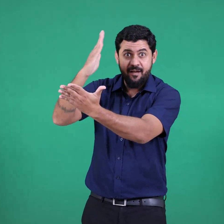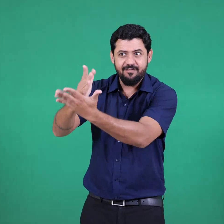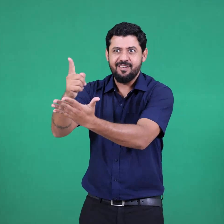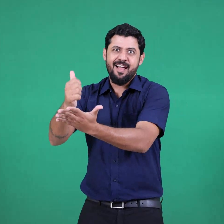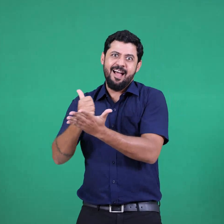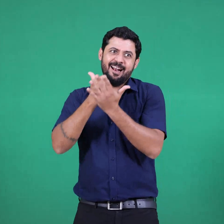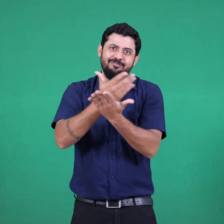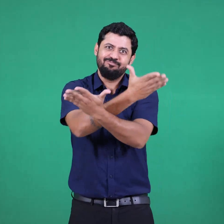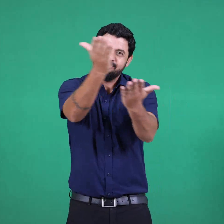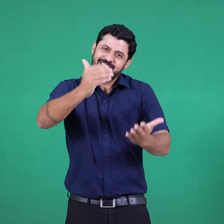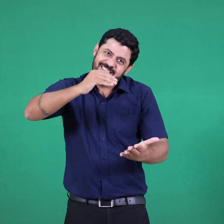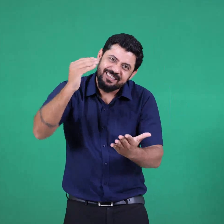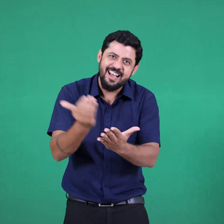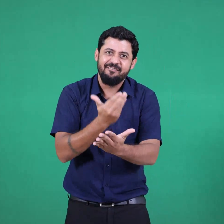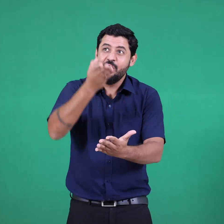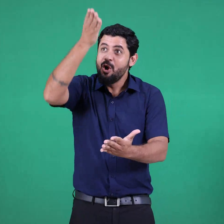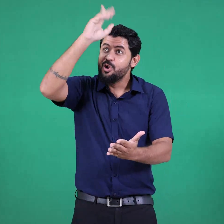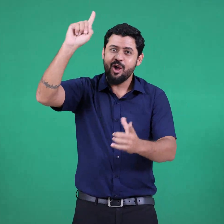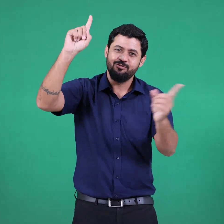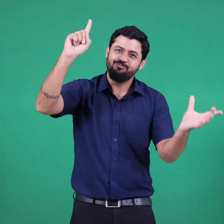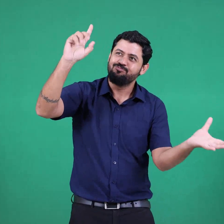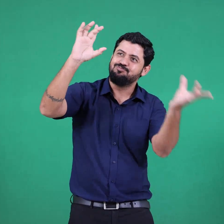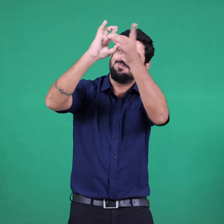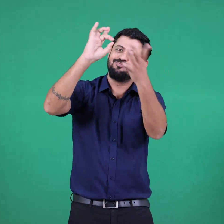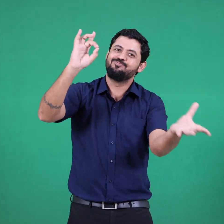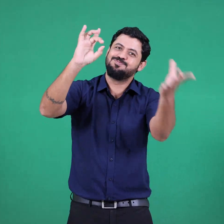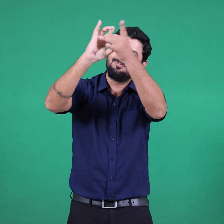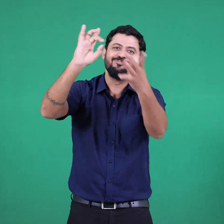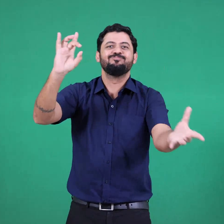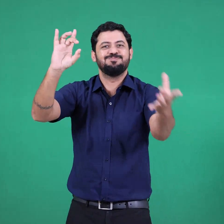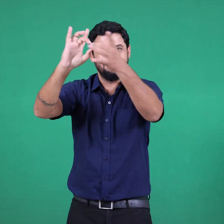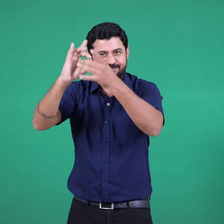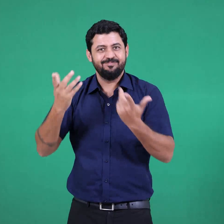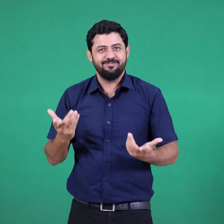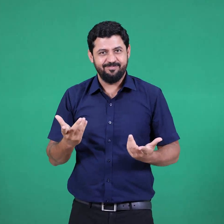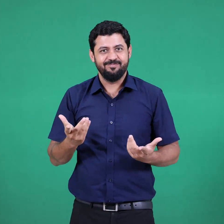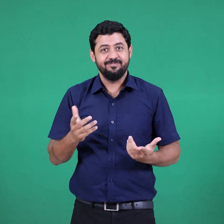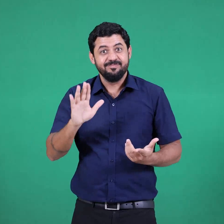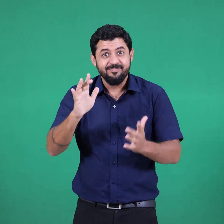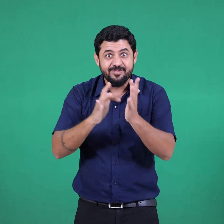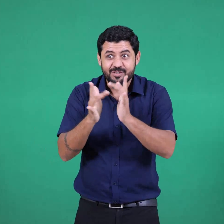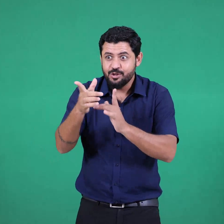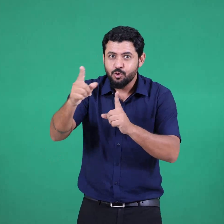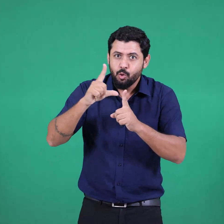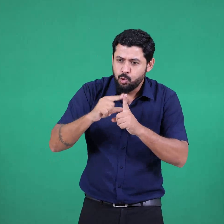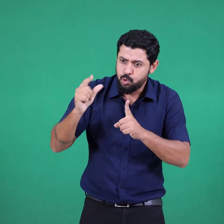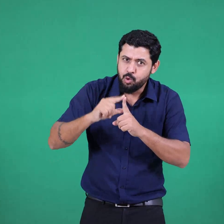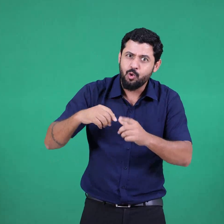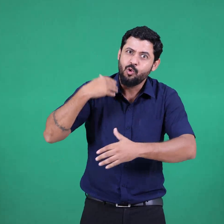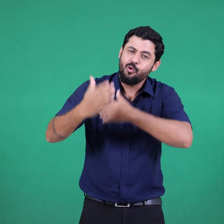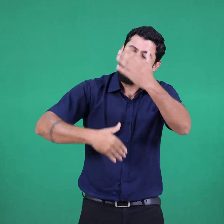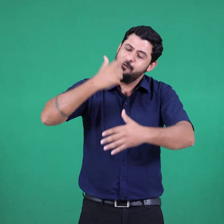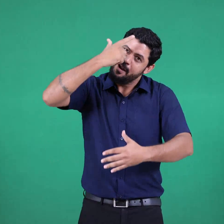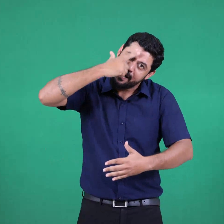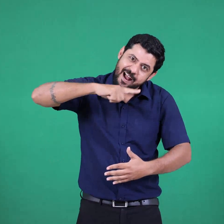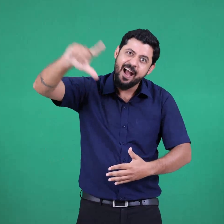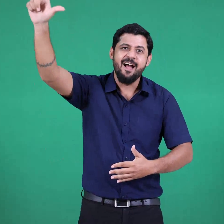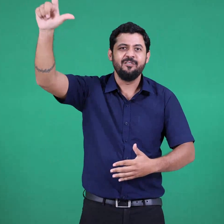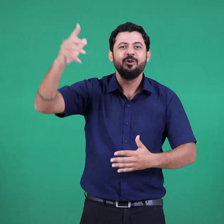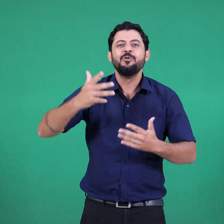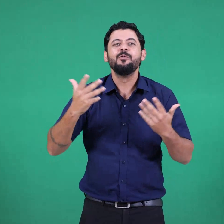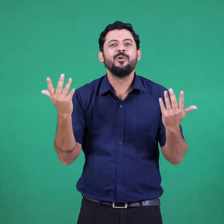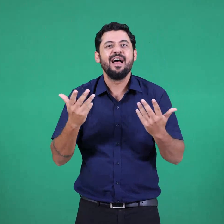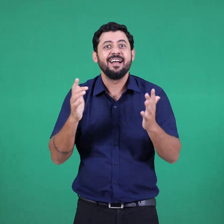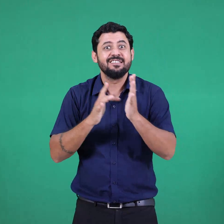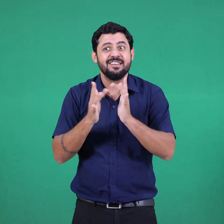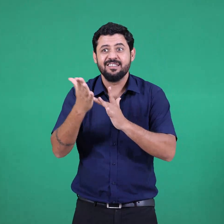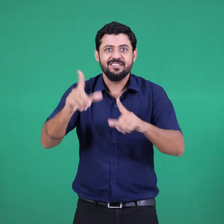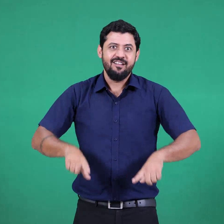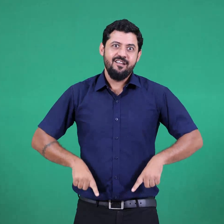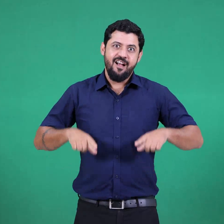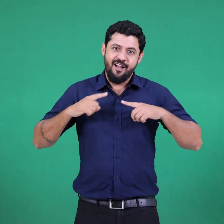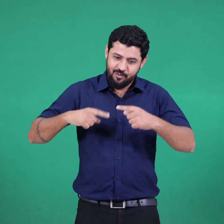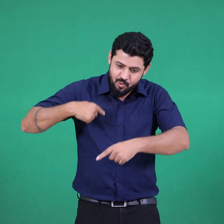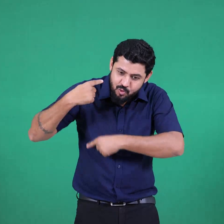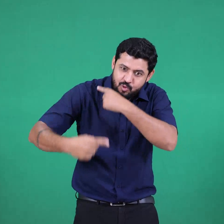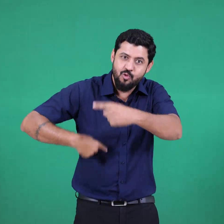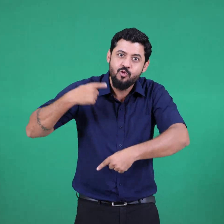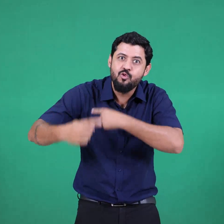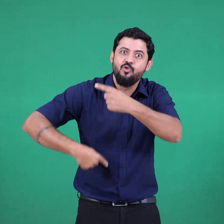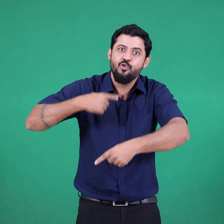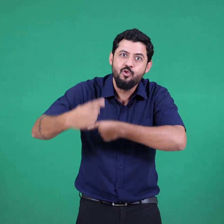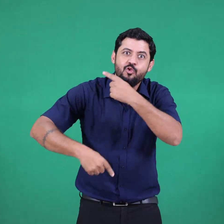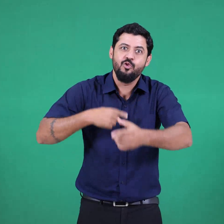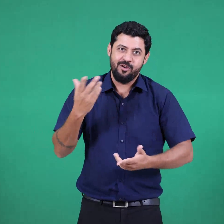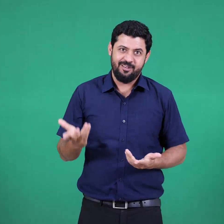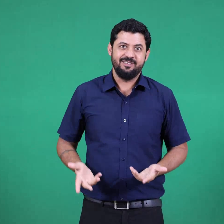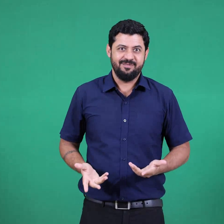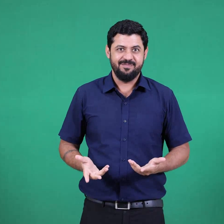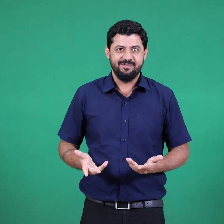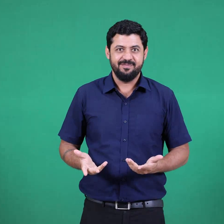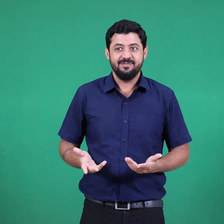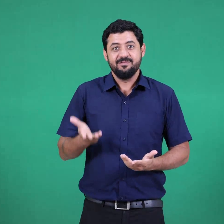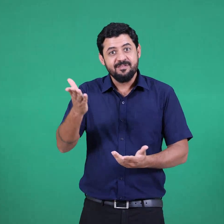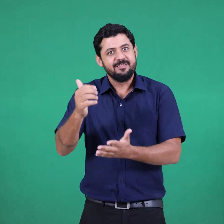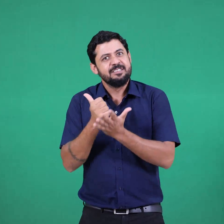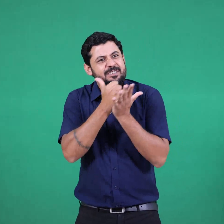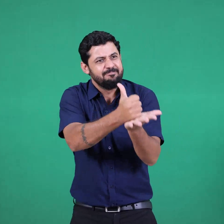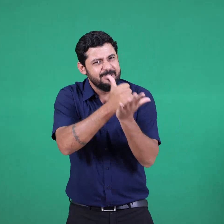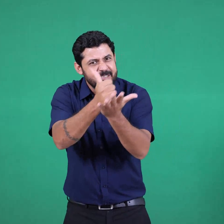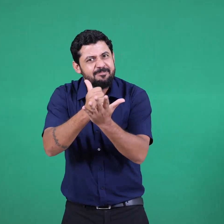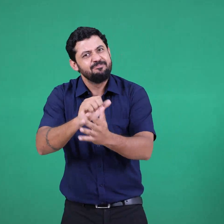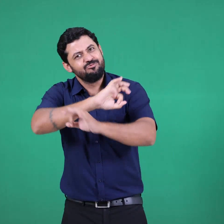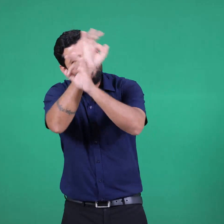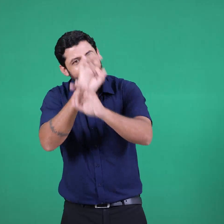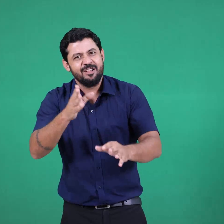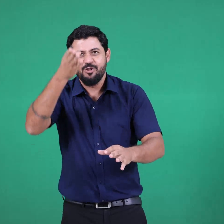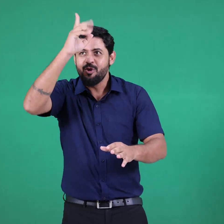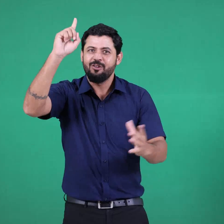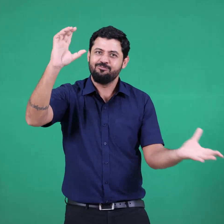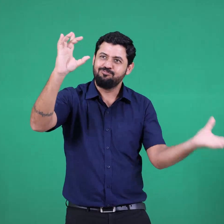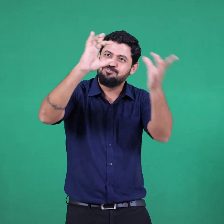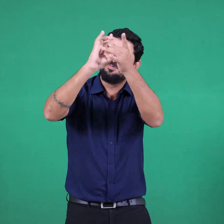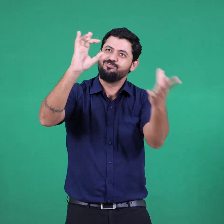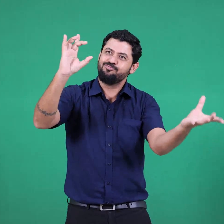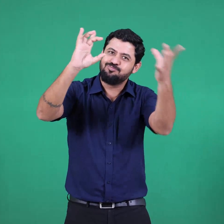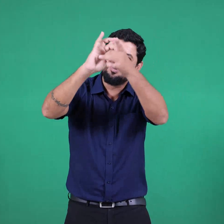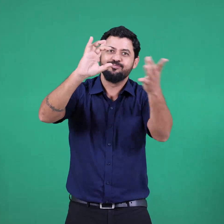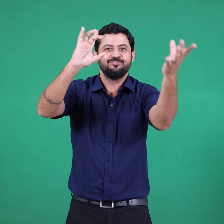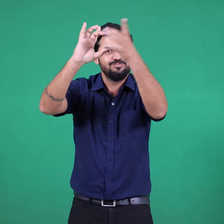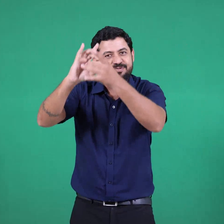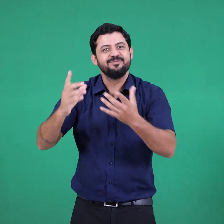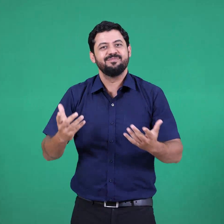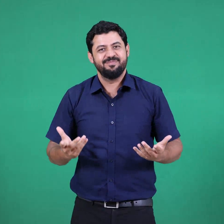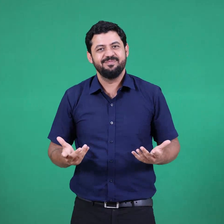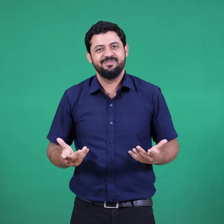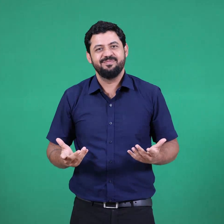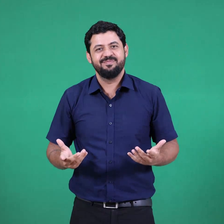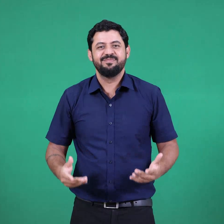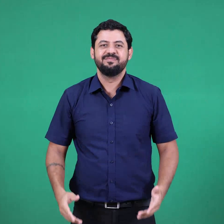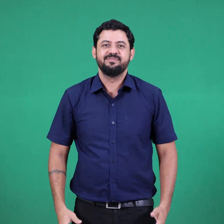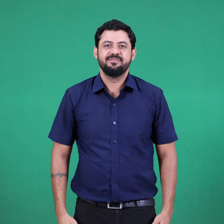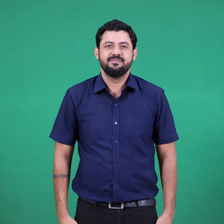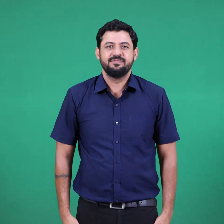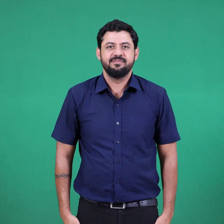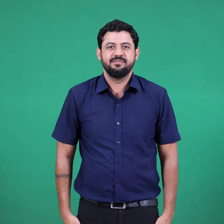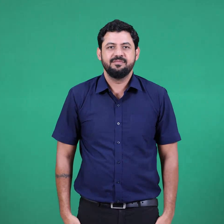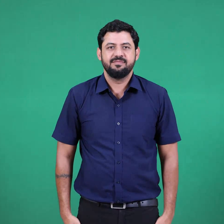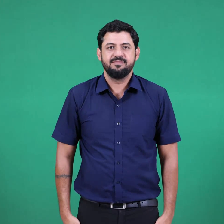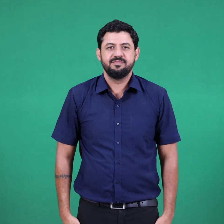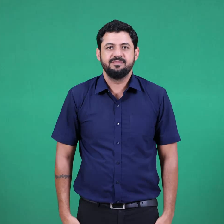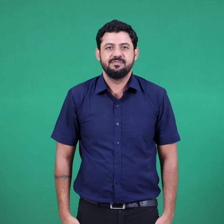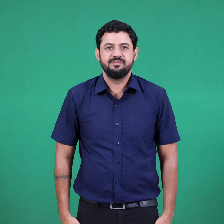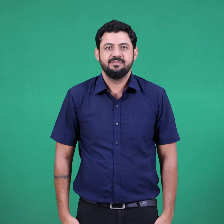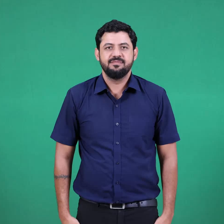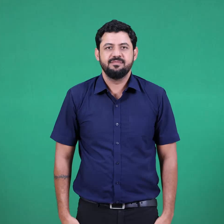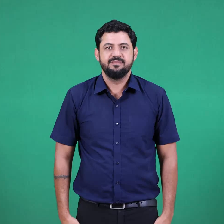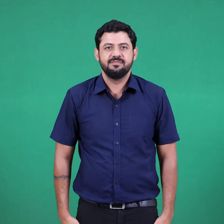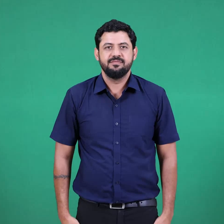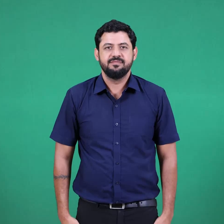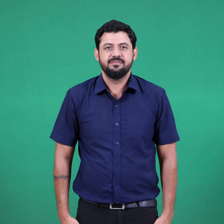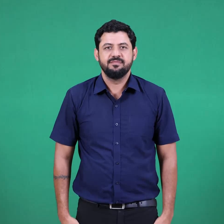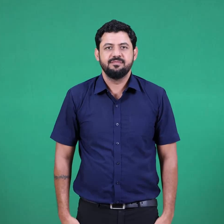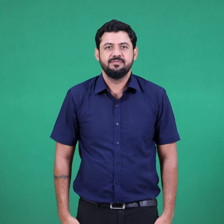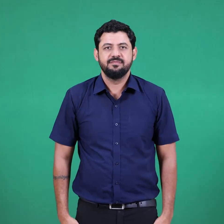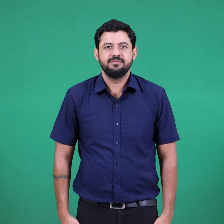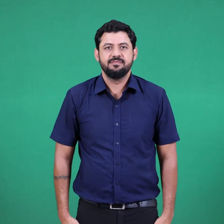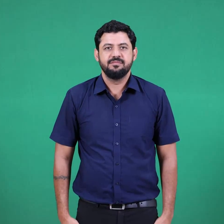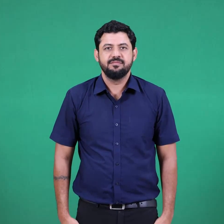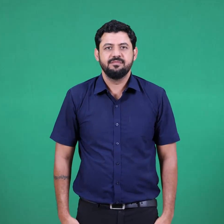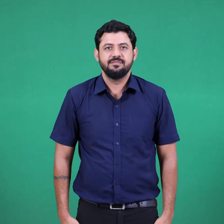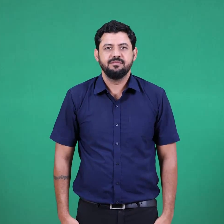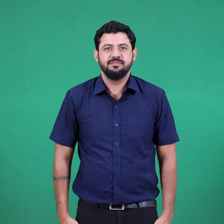Therefore He is able to save completely those who draw near to God through Him, since He always lives to intercede for them.